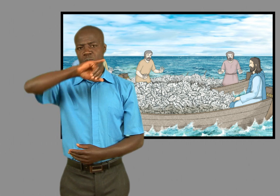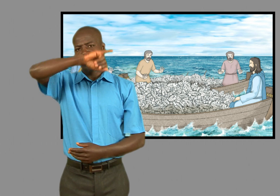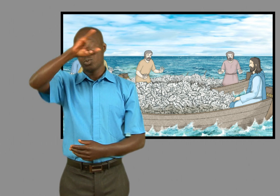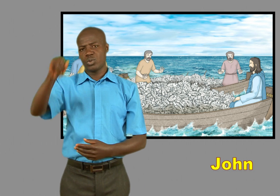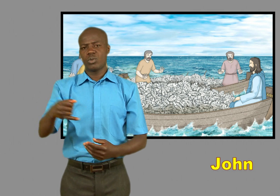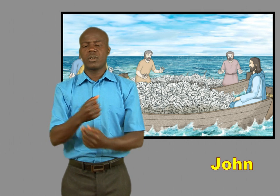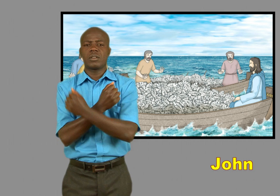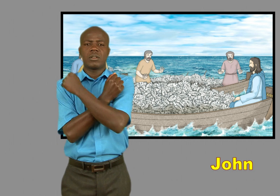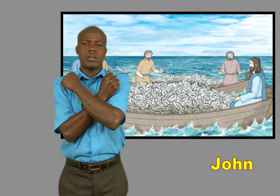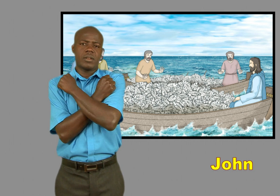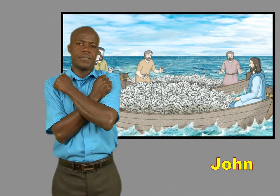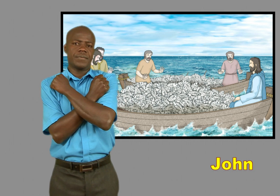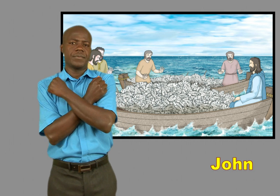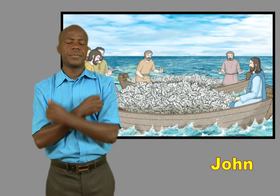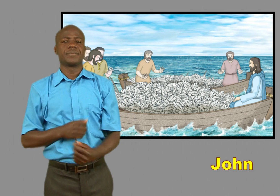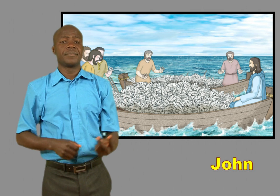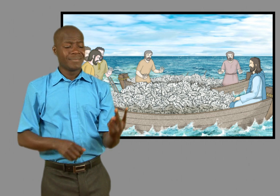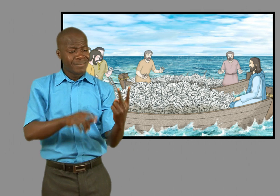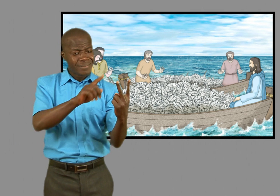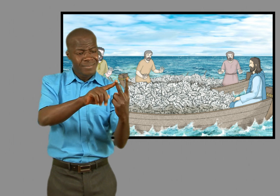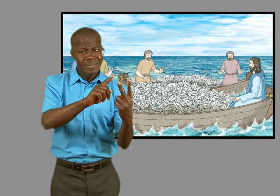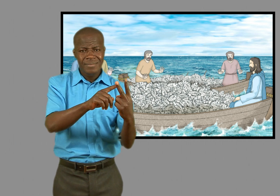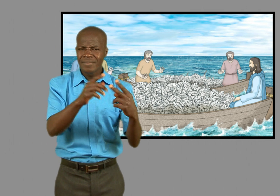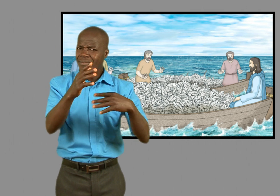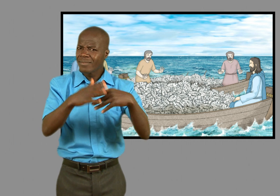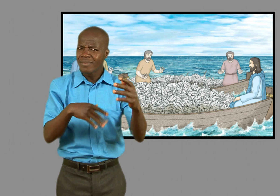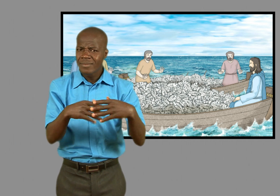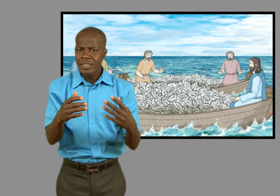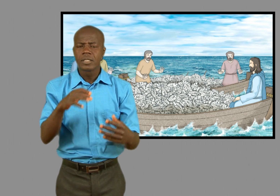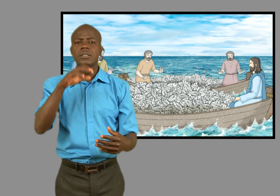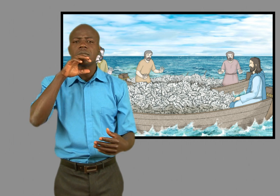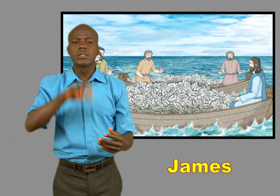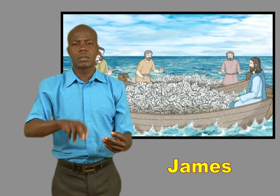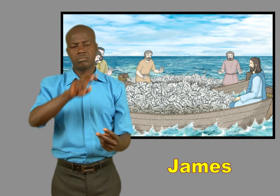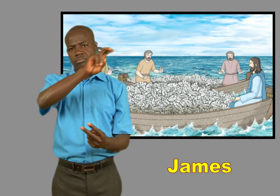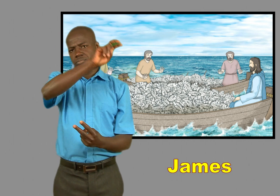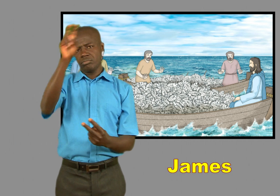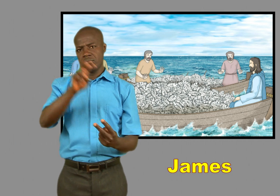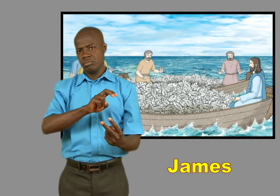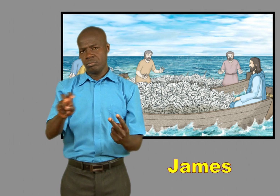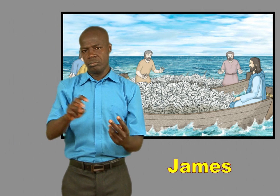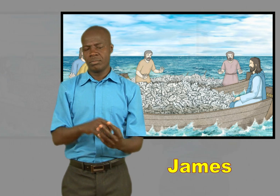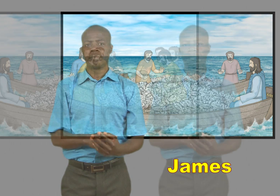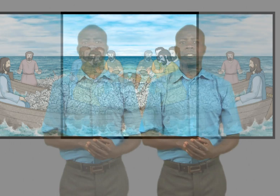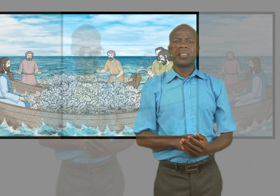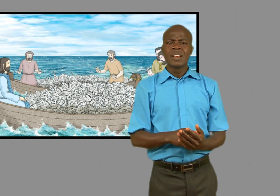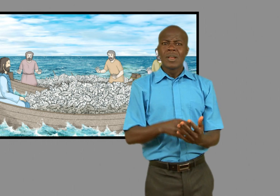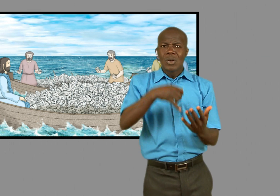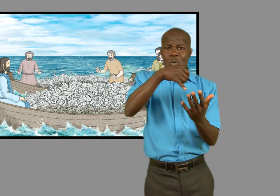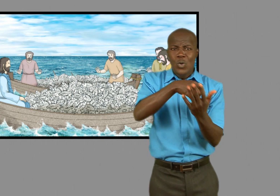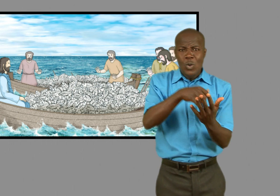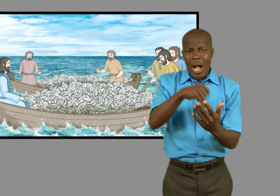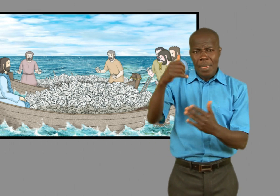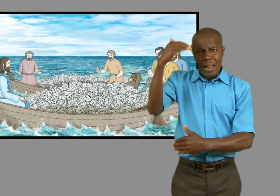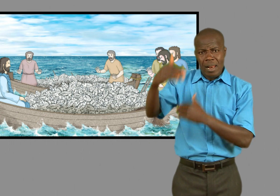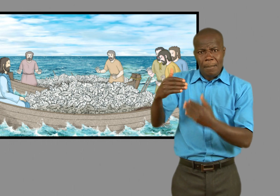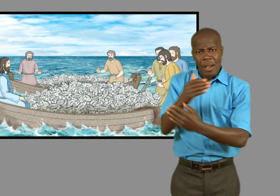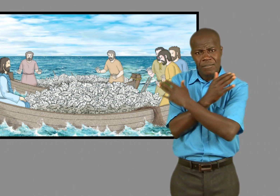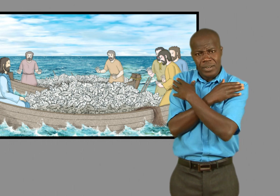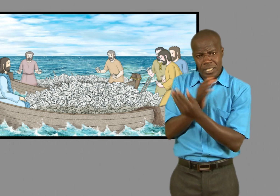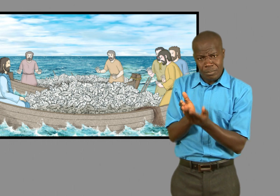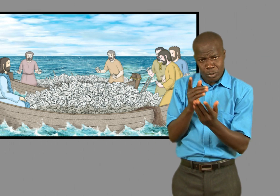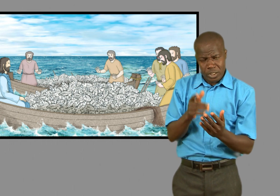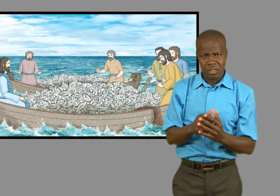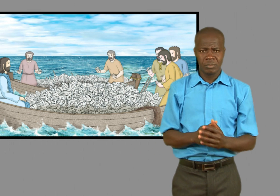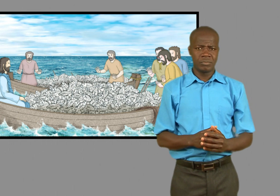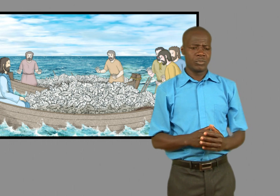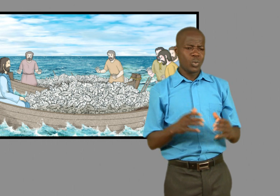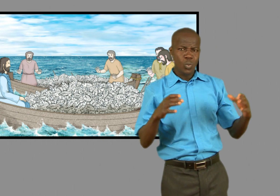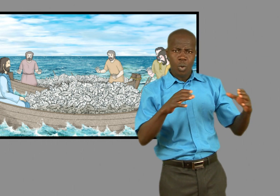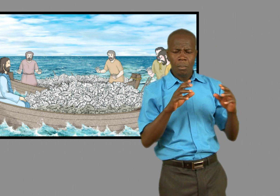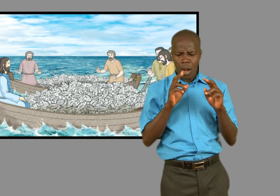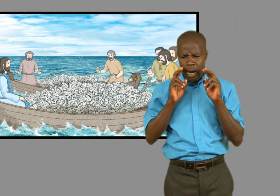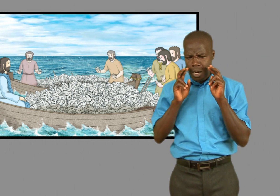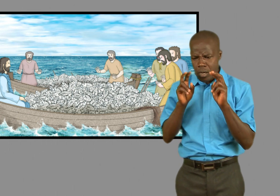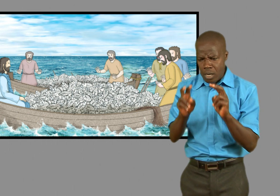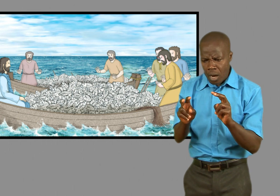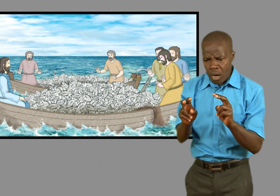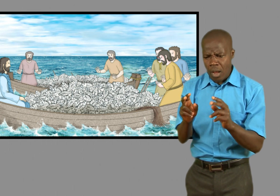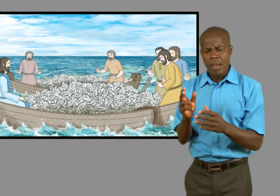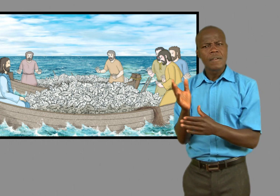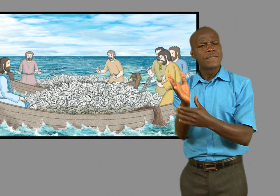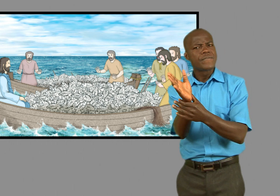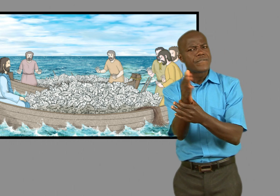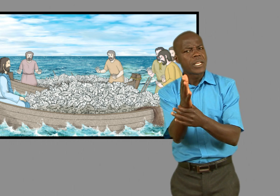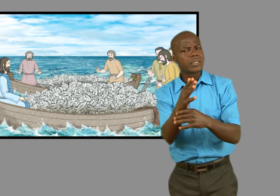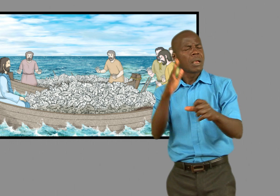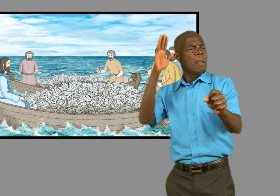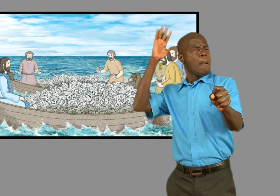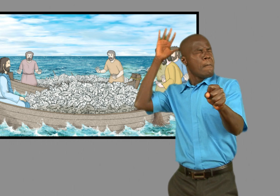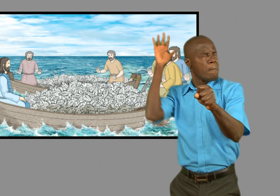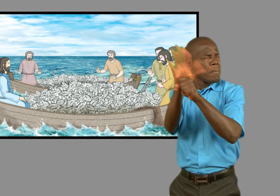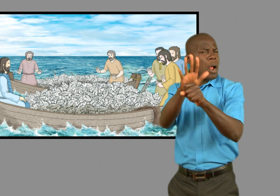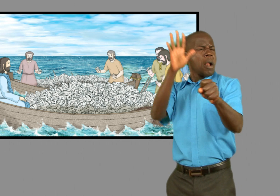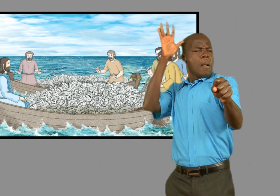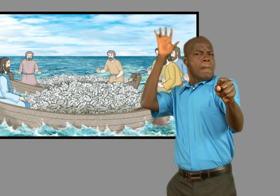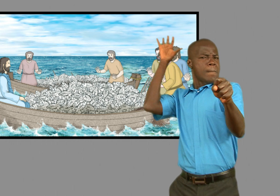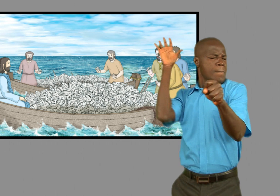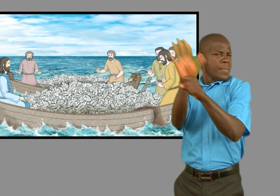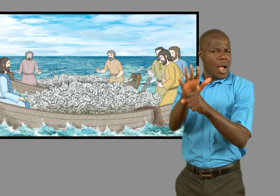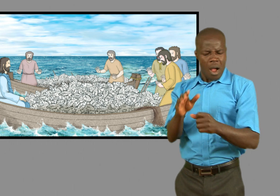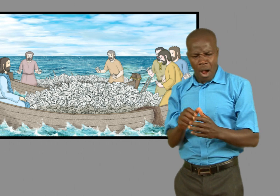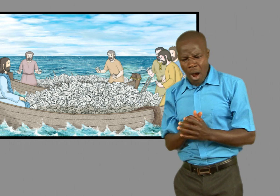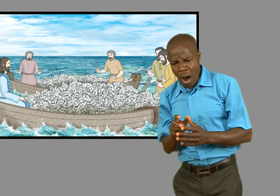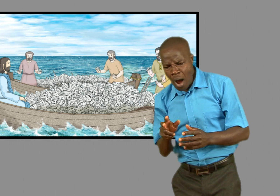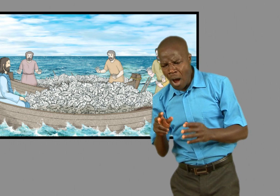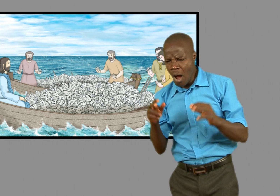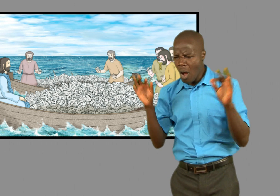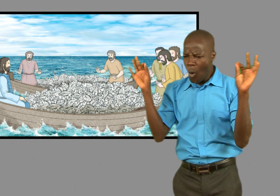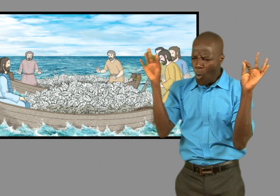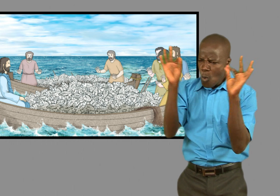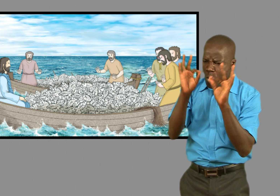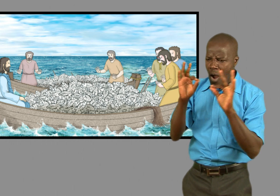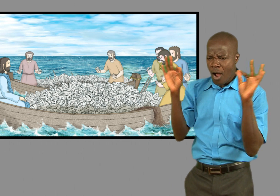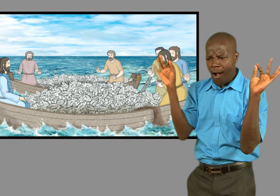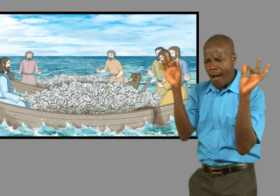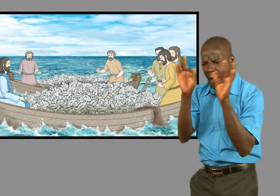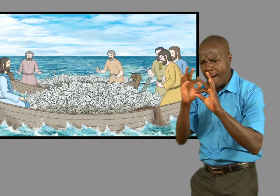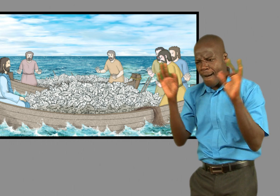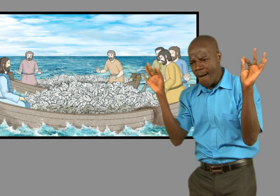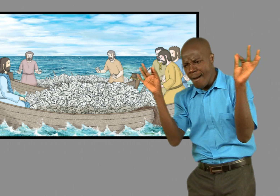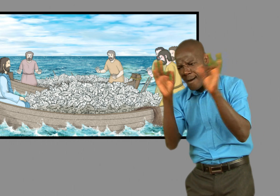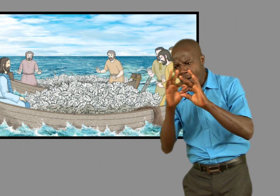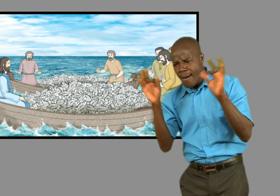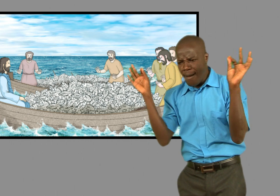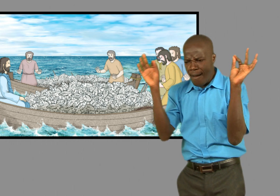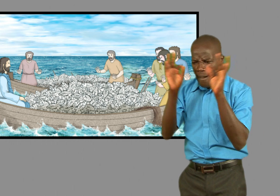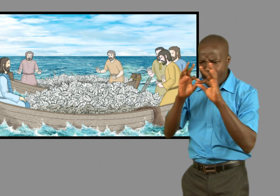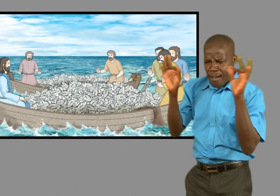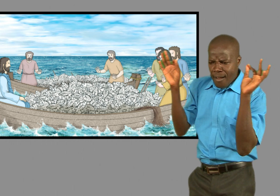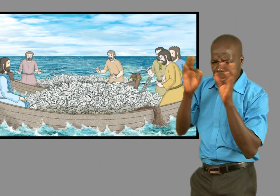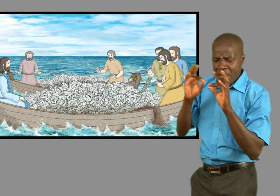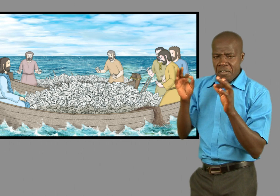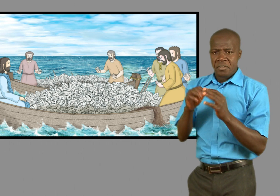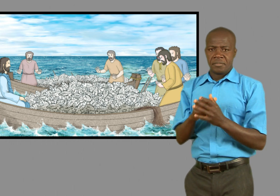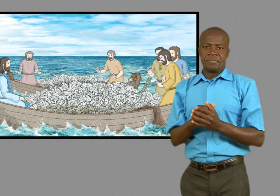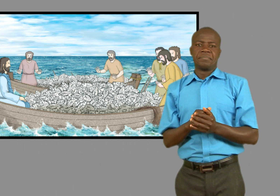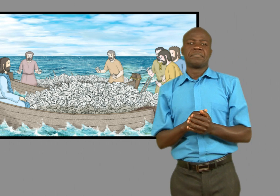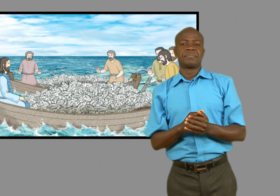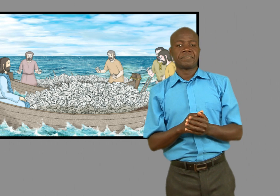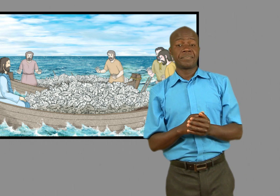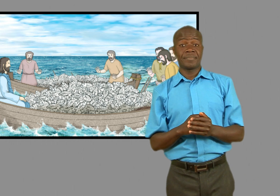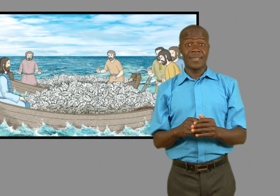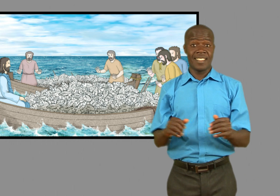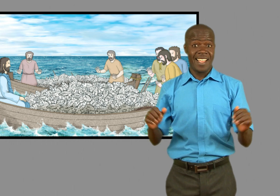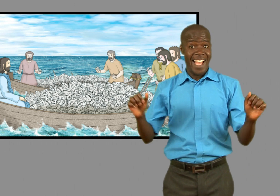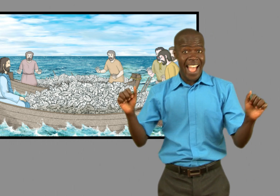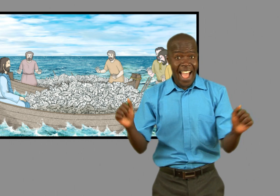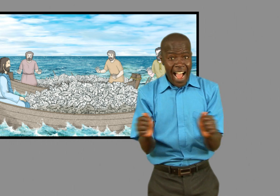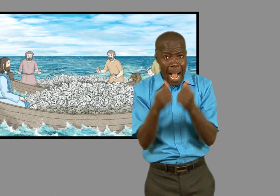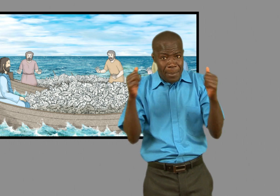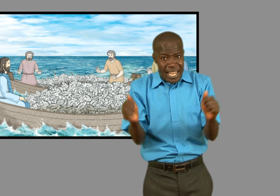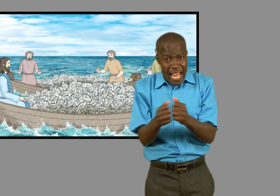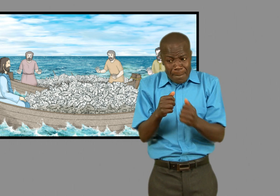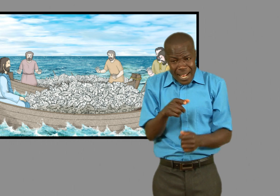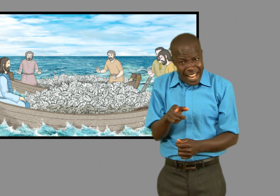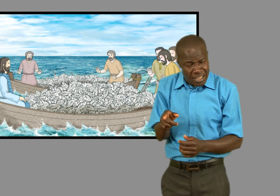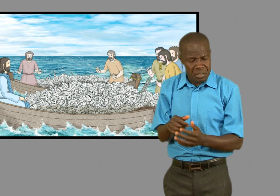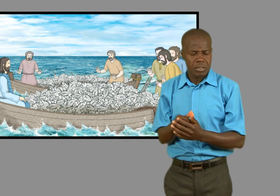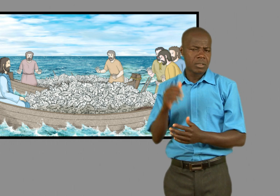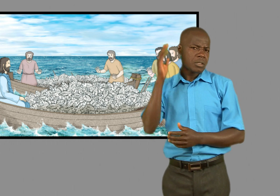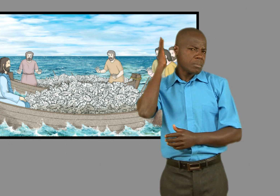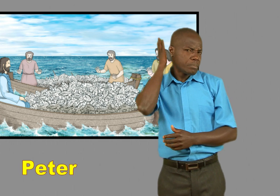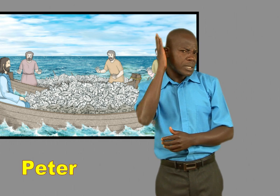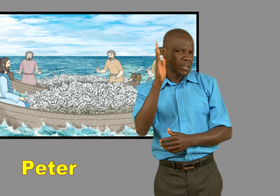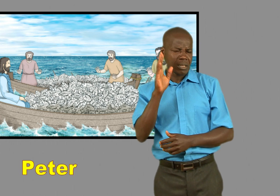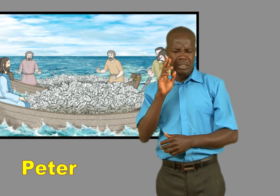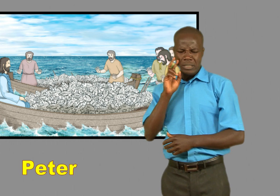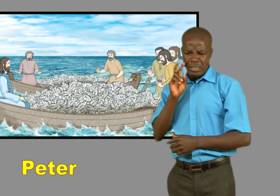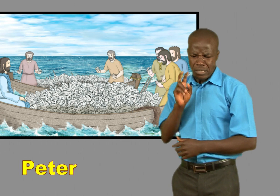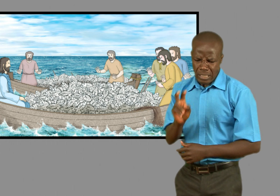“Go away from me, Lord,” he said, “for I am a sinful man.”